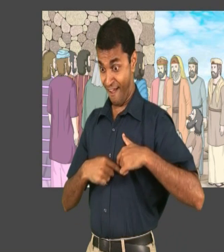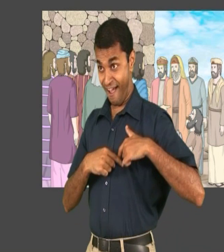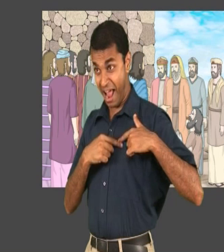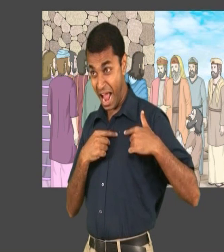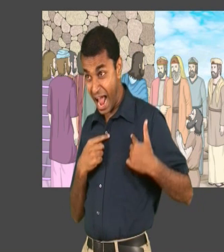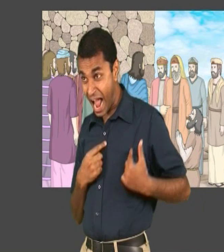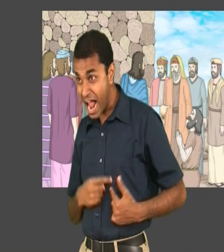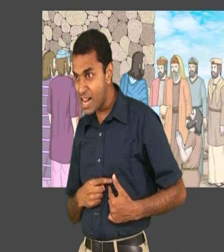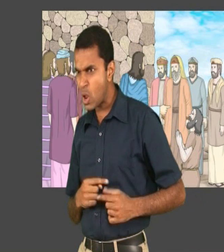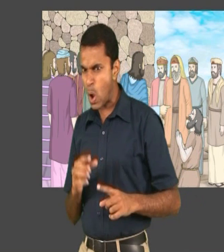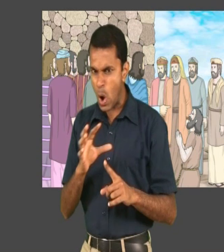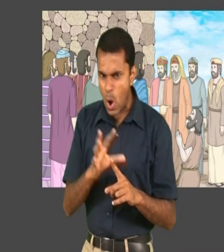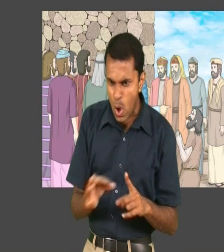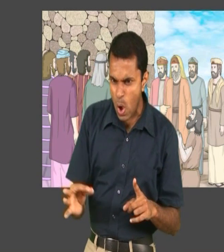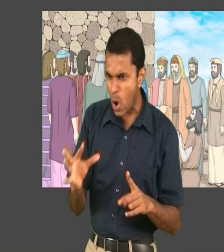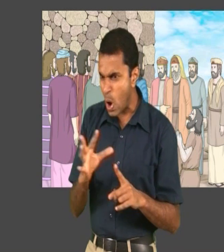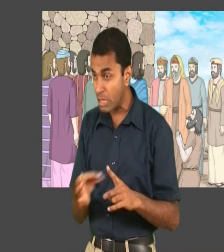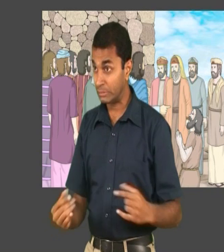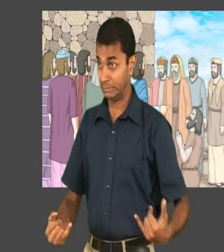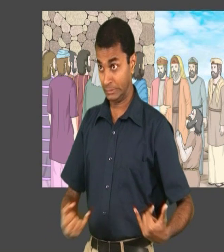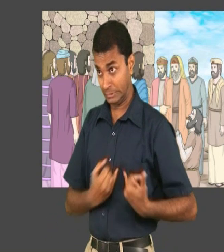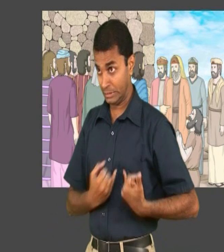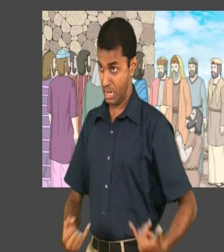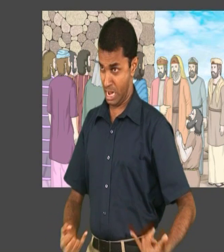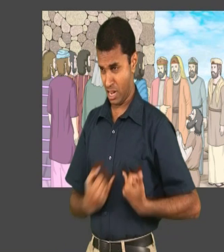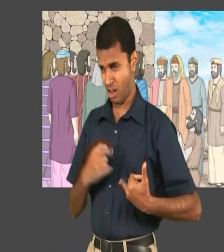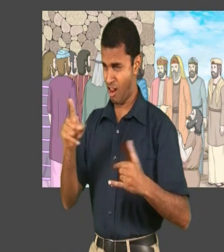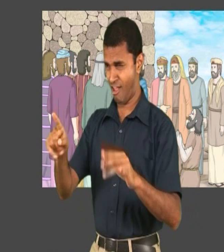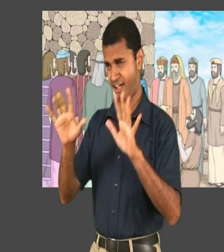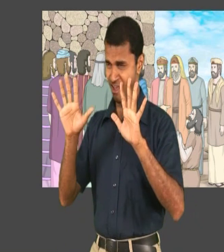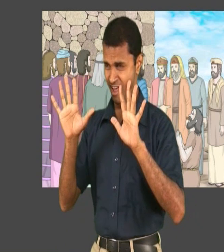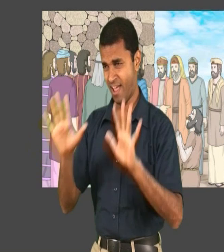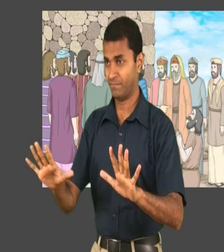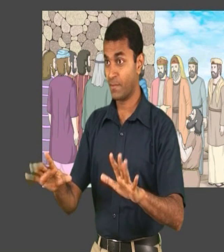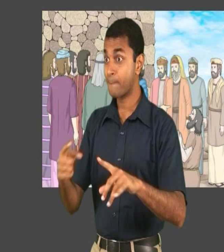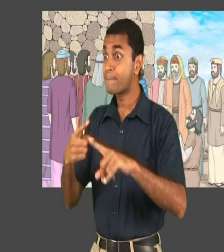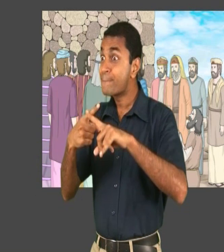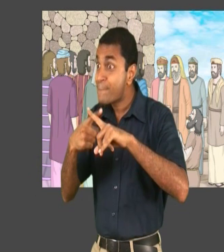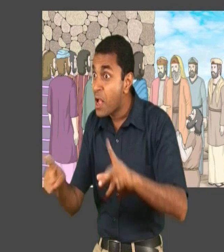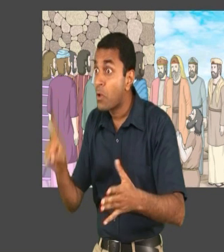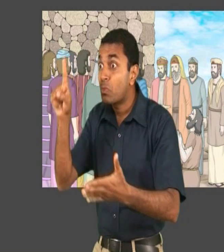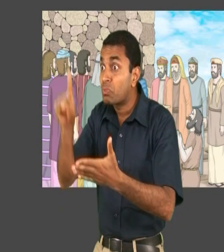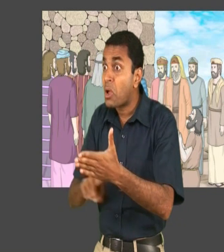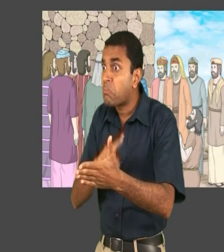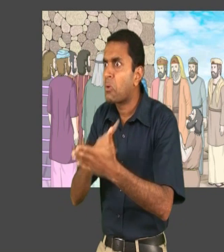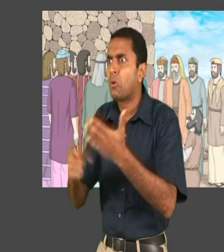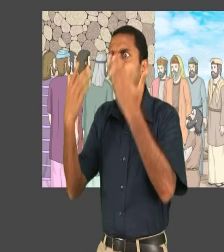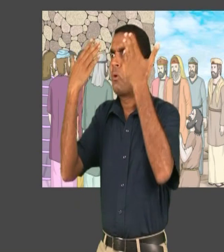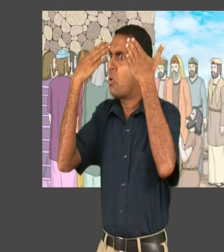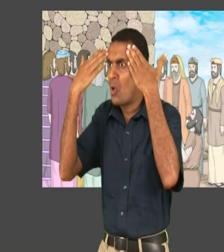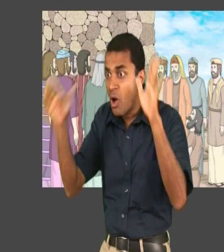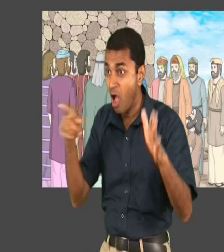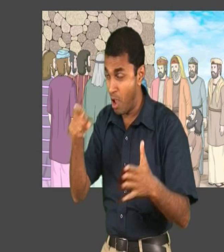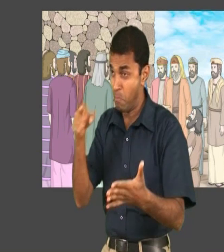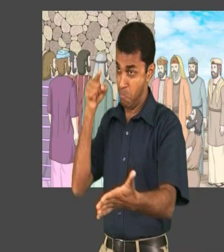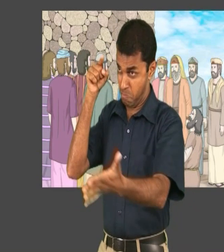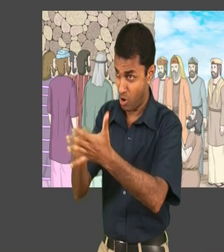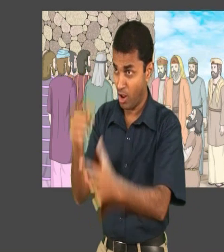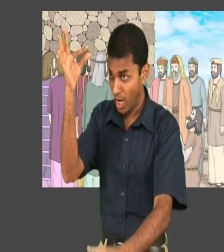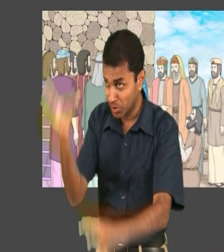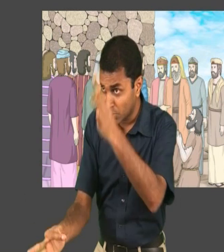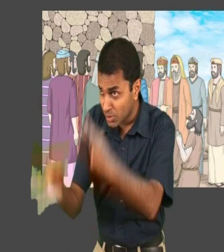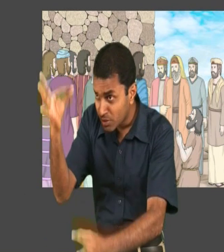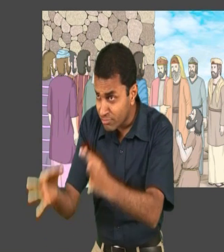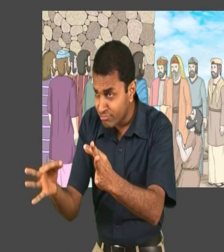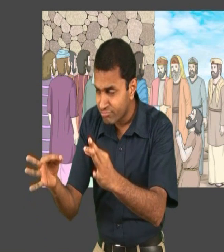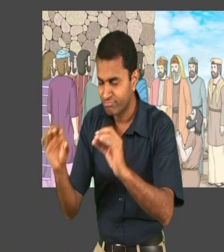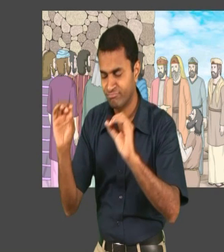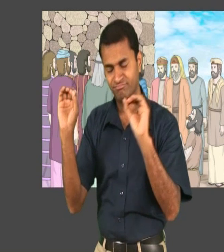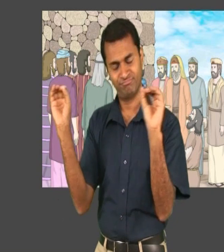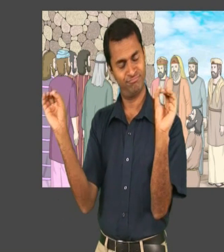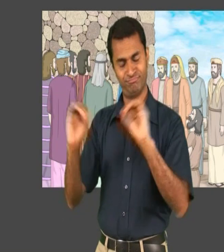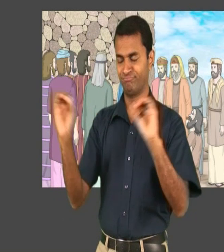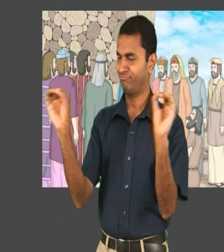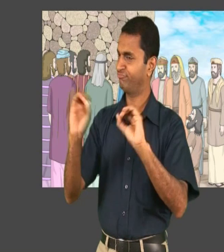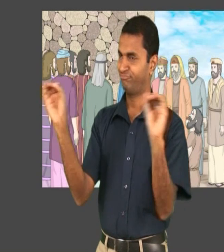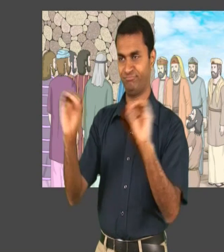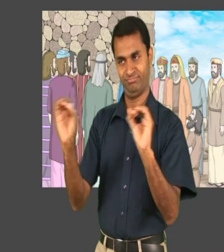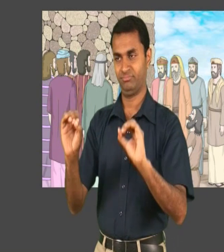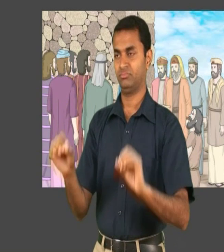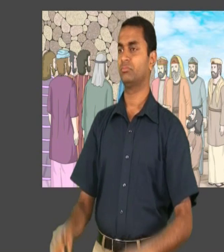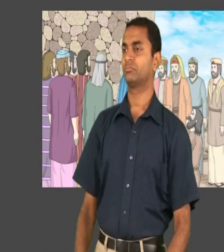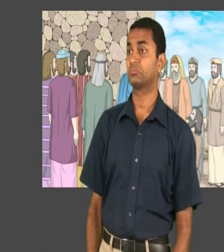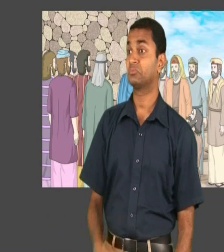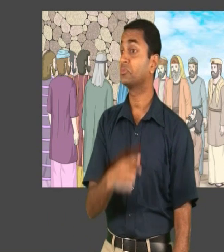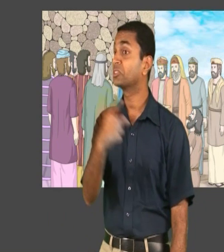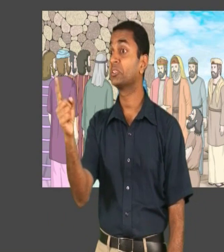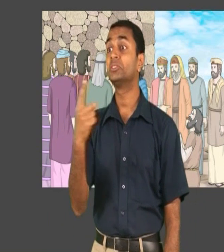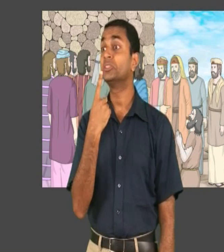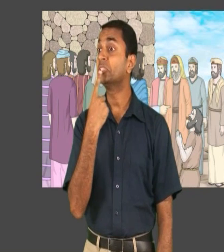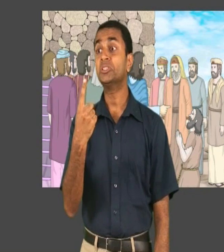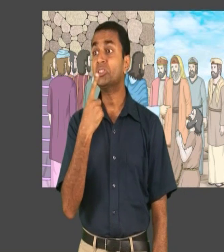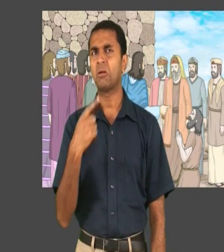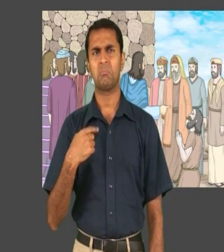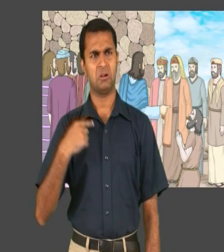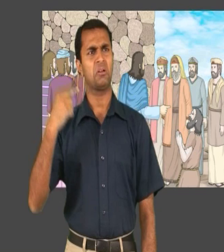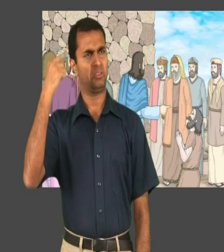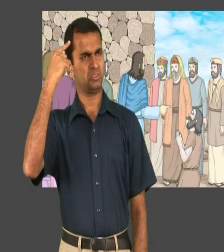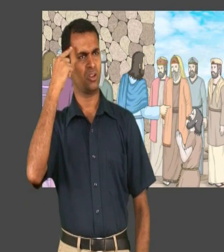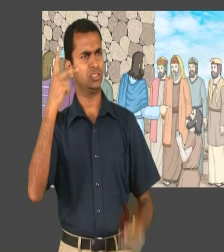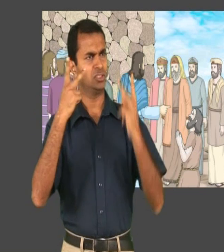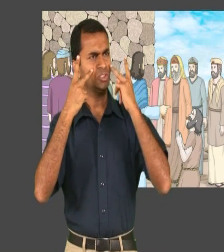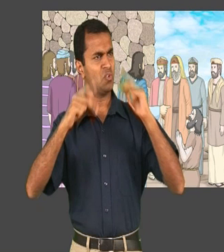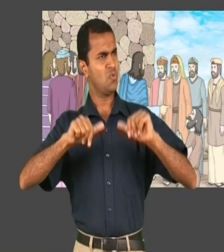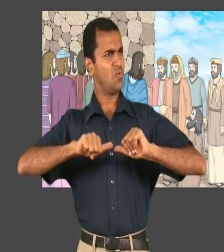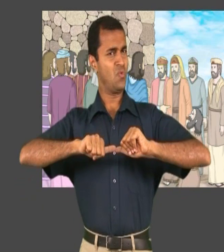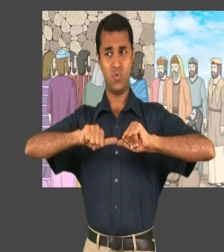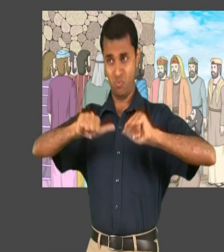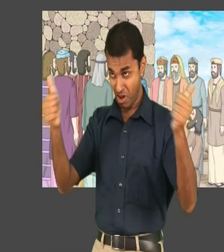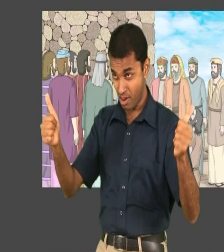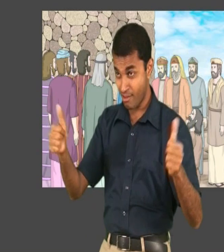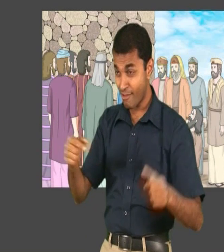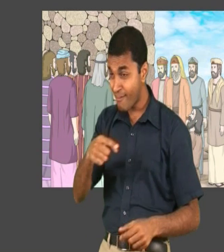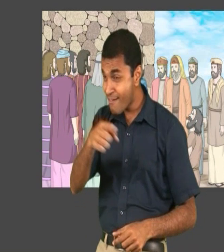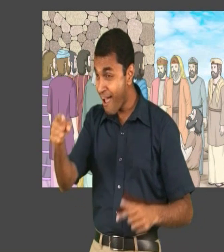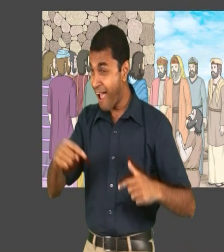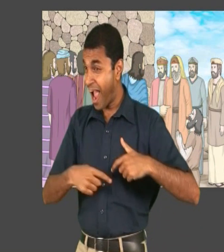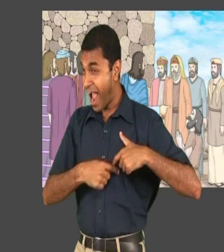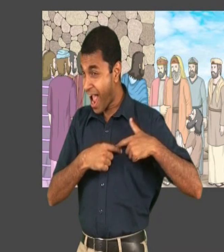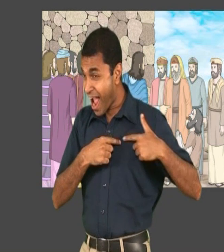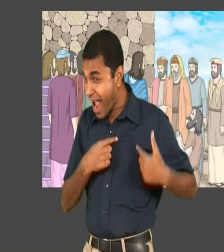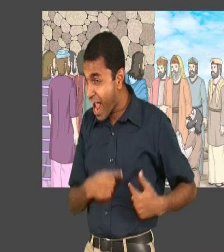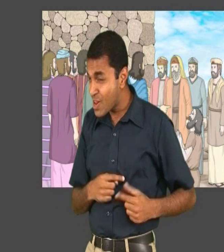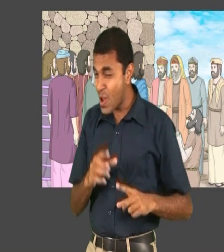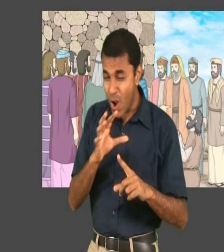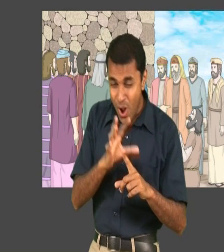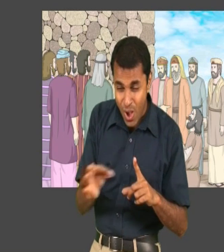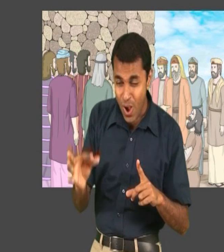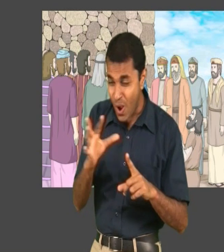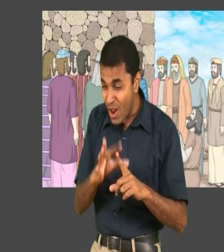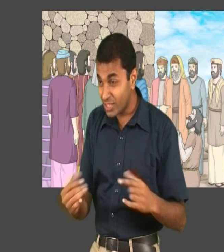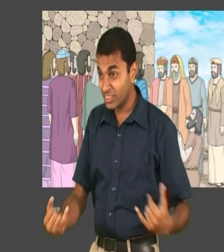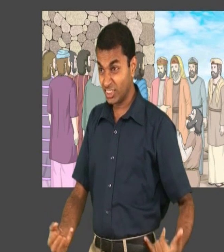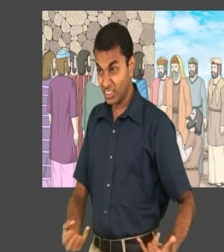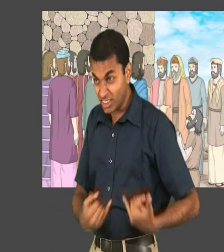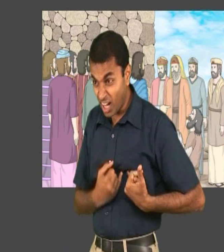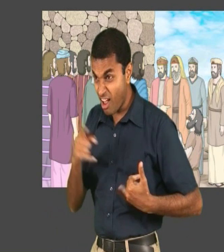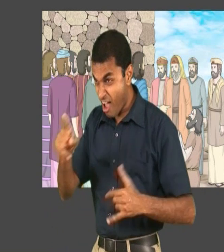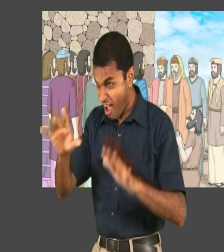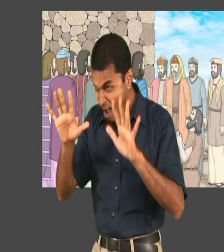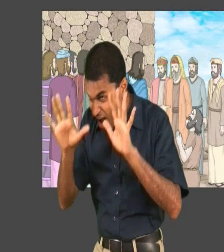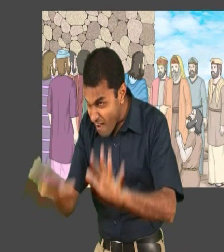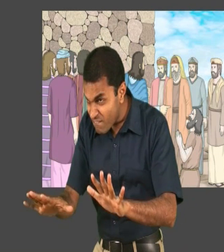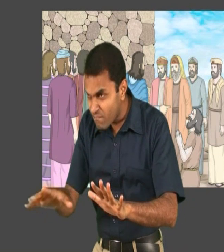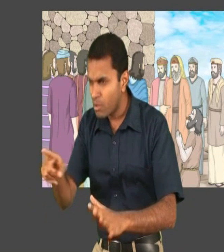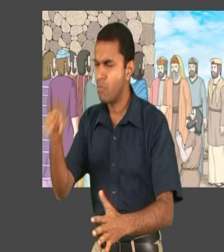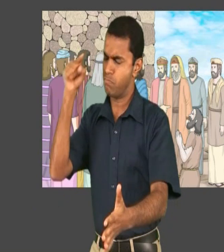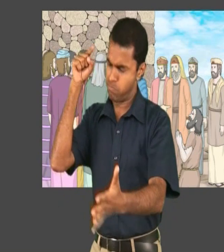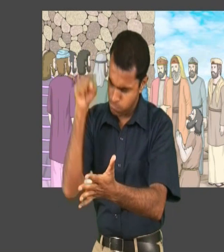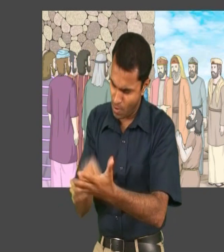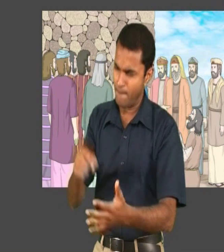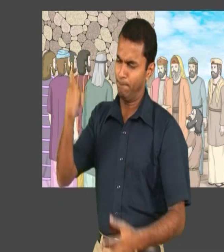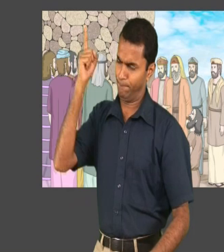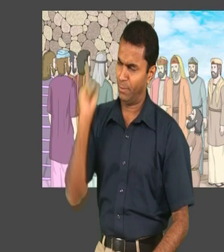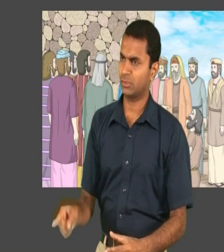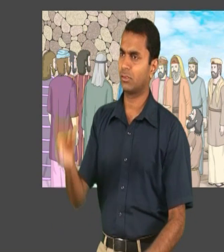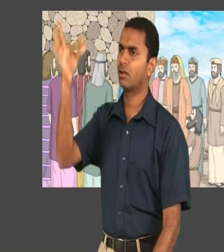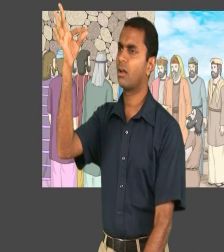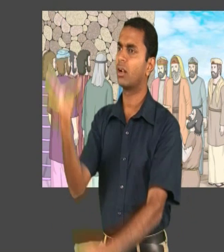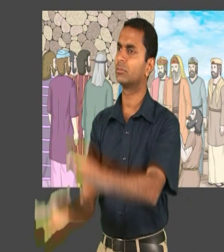“If you were blind,” Jesus replied, “you would not be guilty of sin.